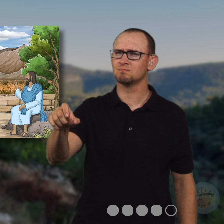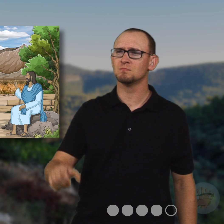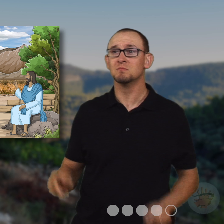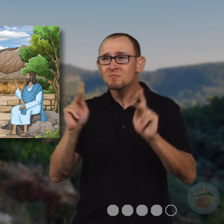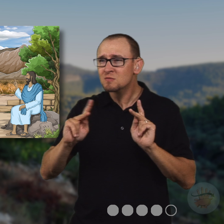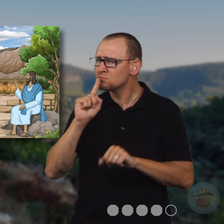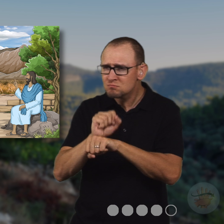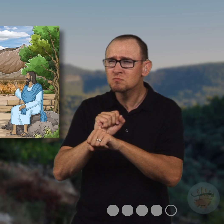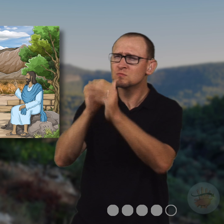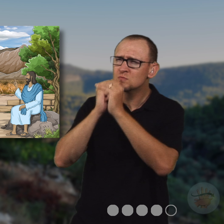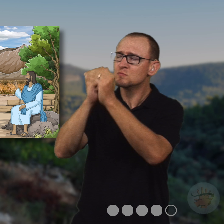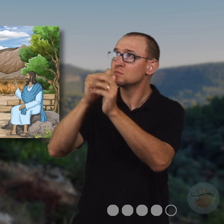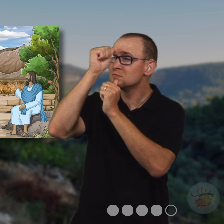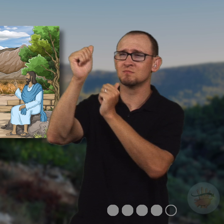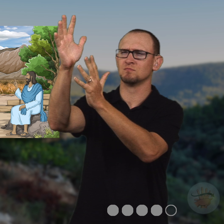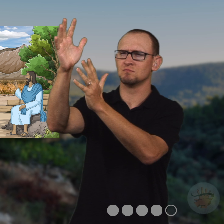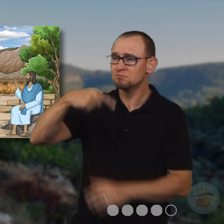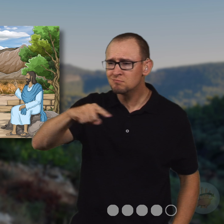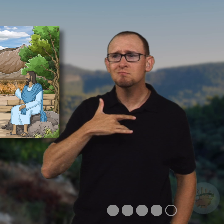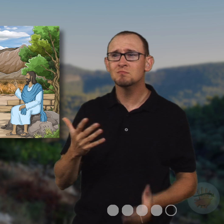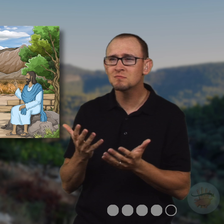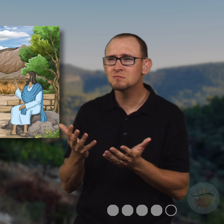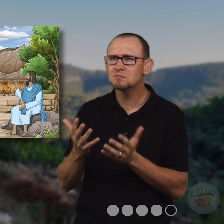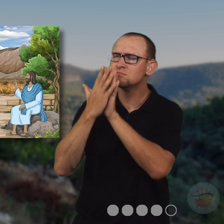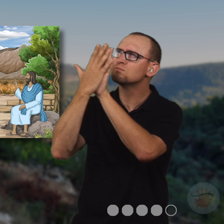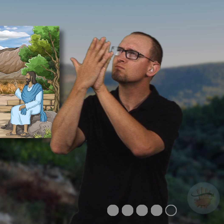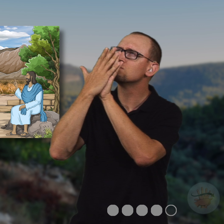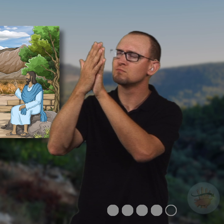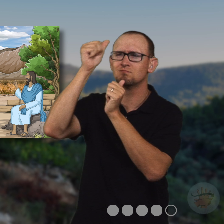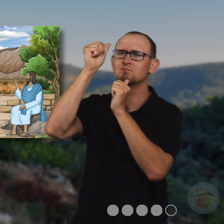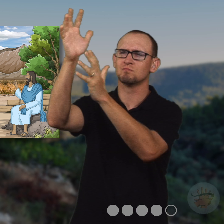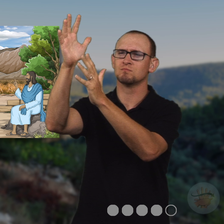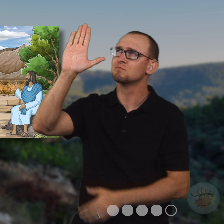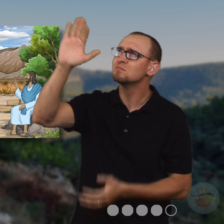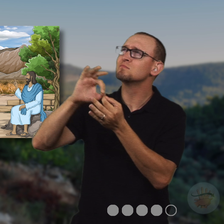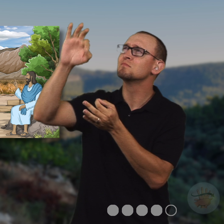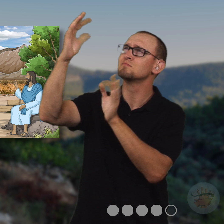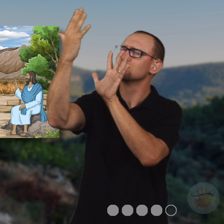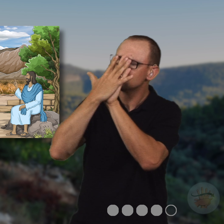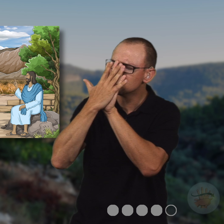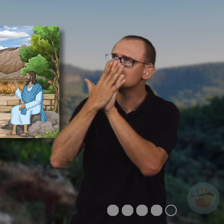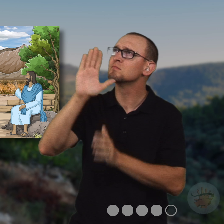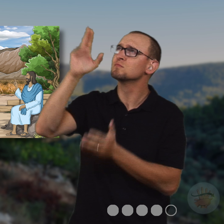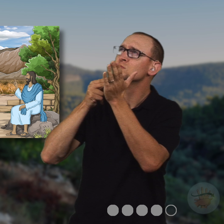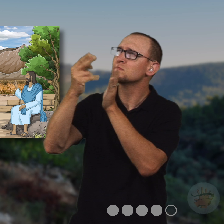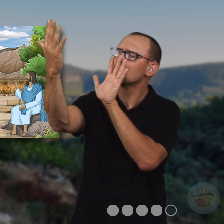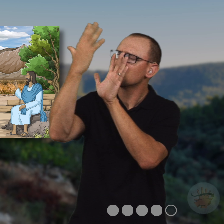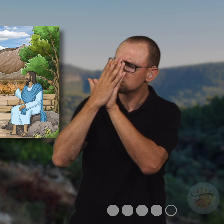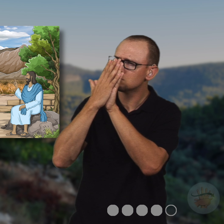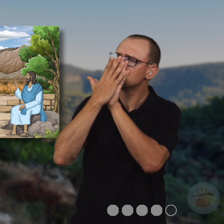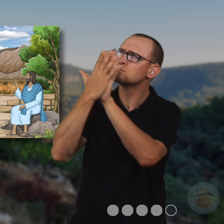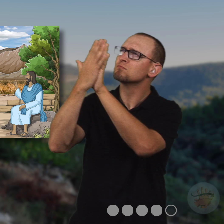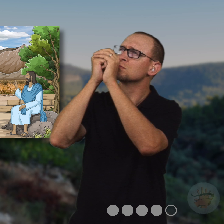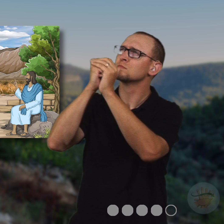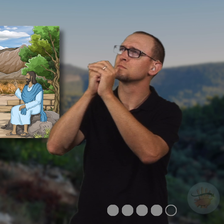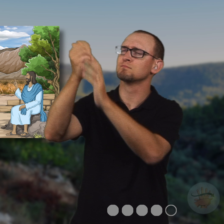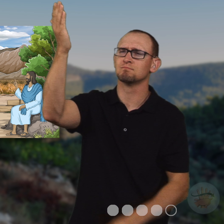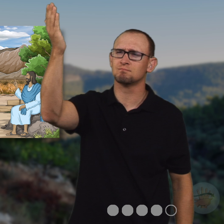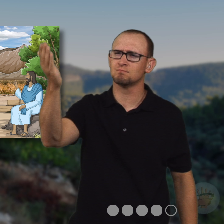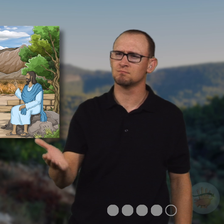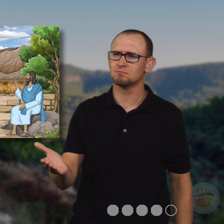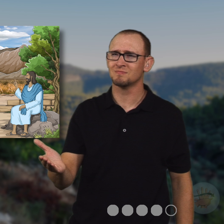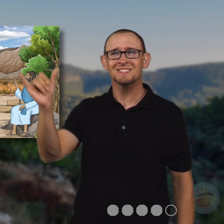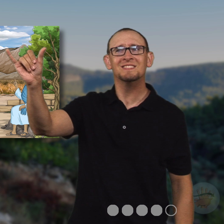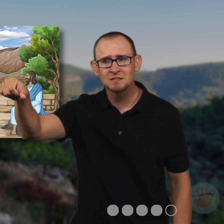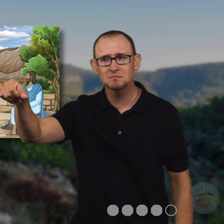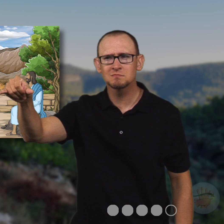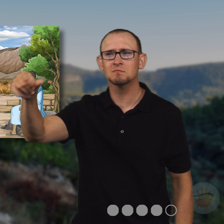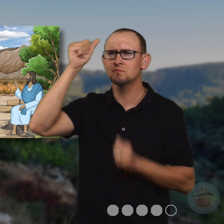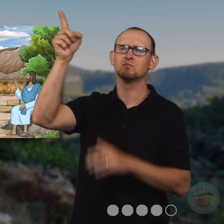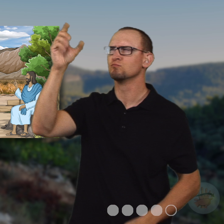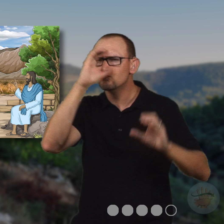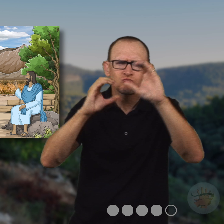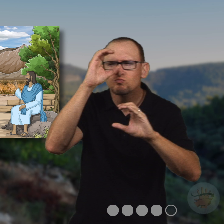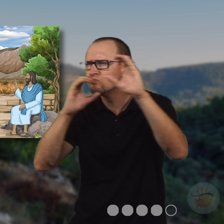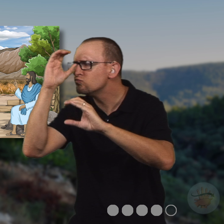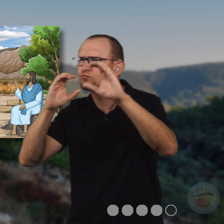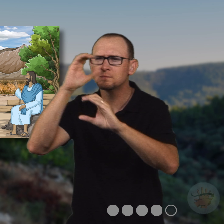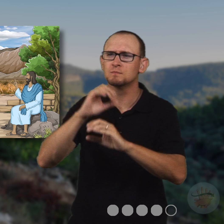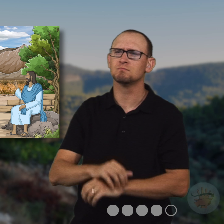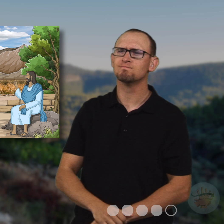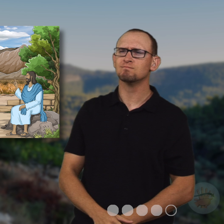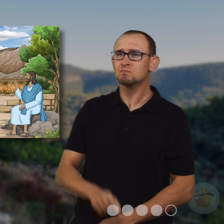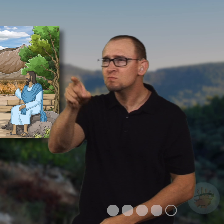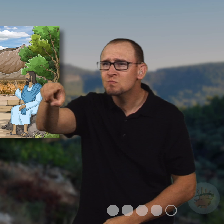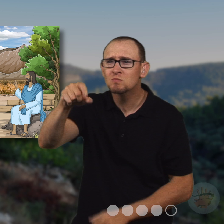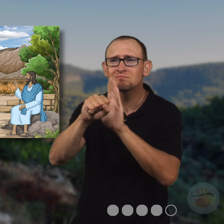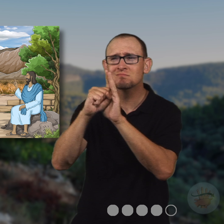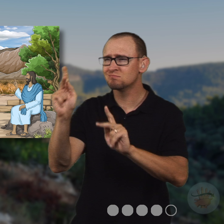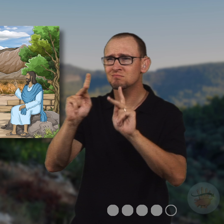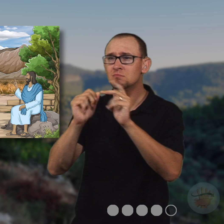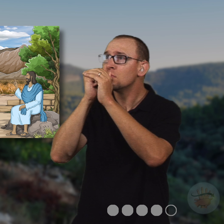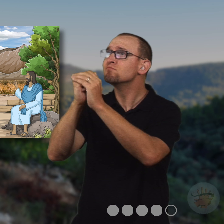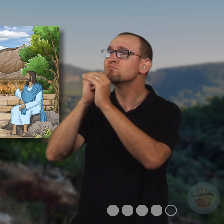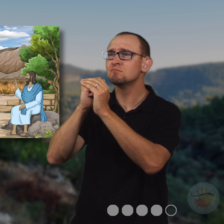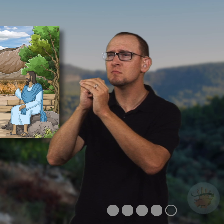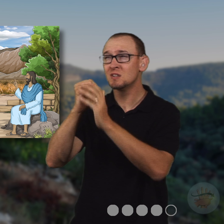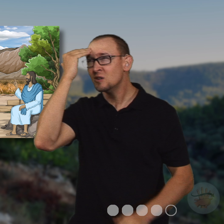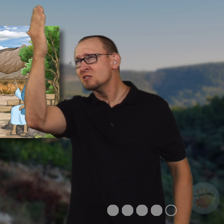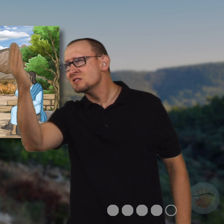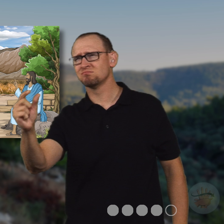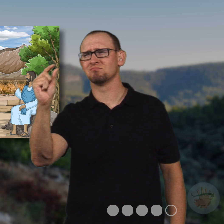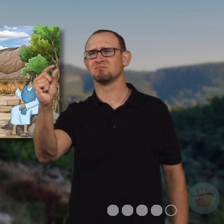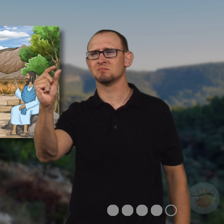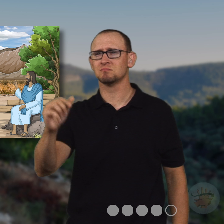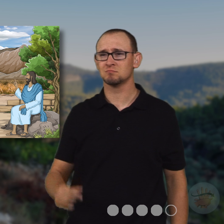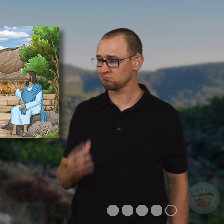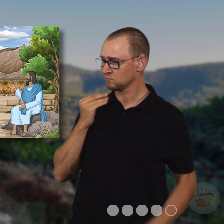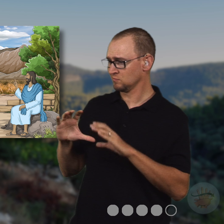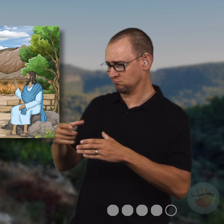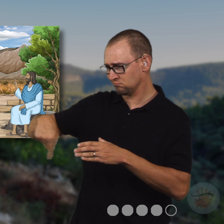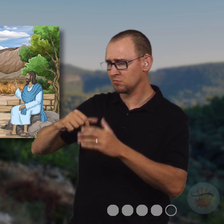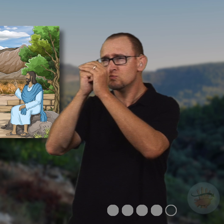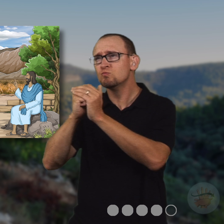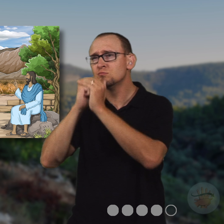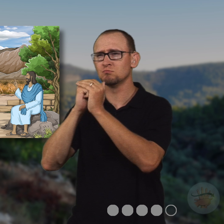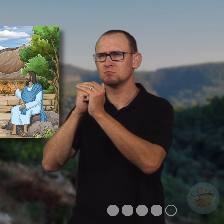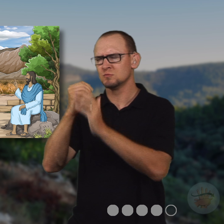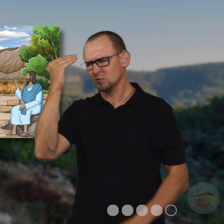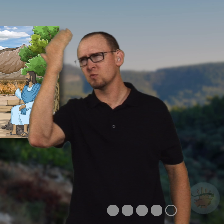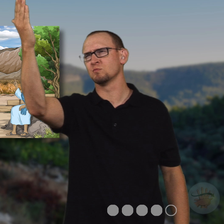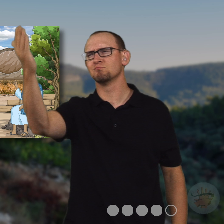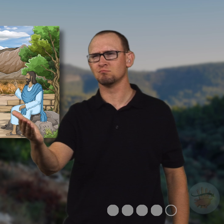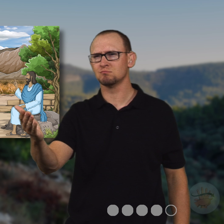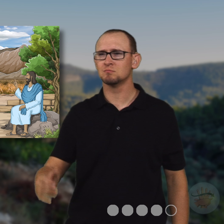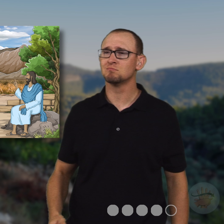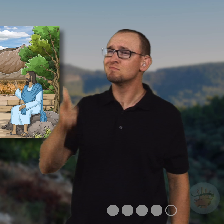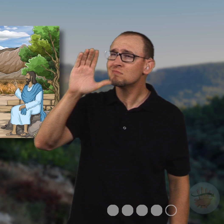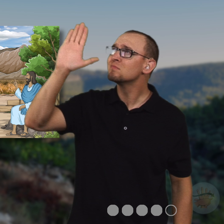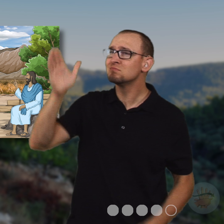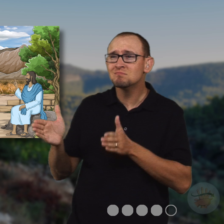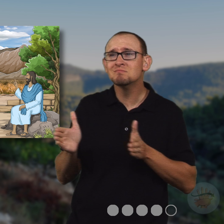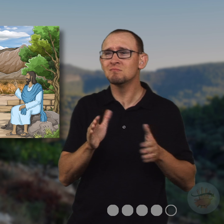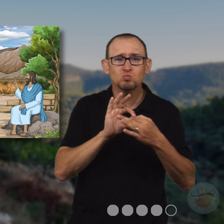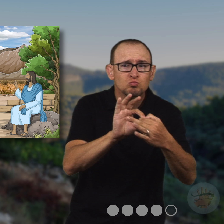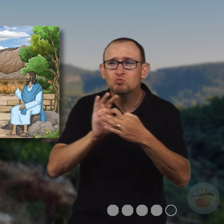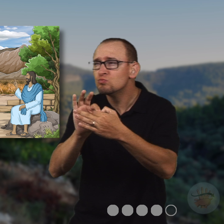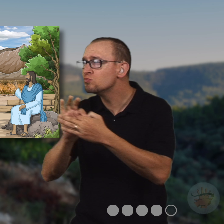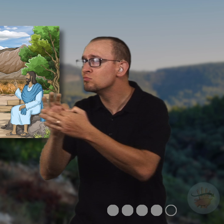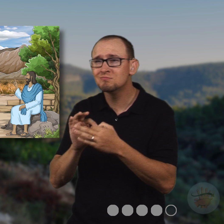But a time is coming and has now come when the true worshipers will worship the Father in spirit and in truth, for the Father is seeking such as these to worship Him.